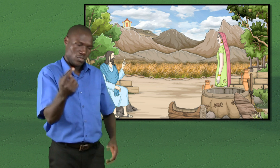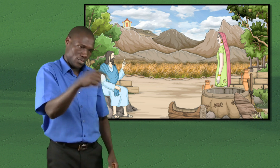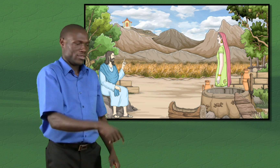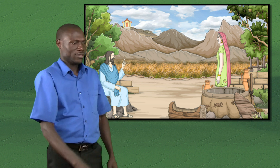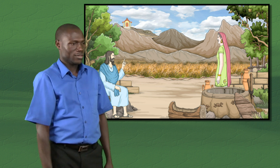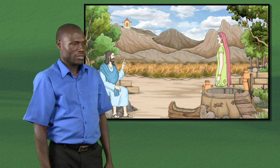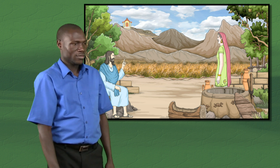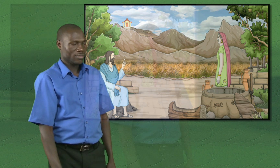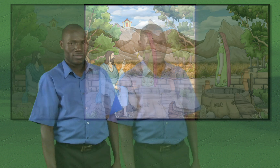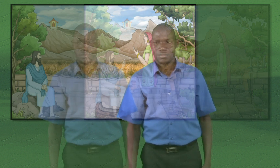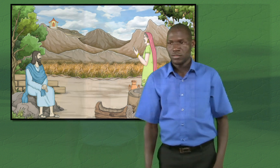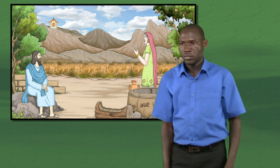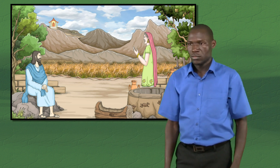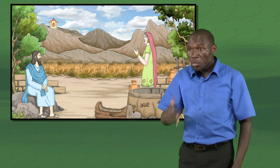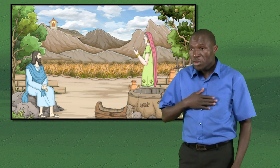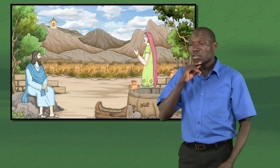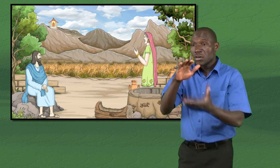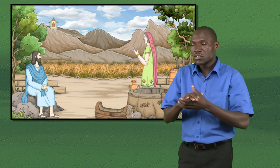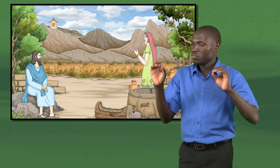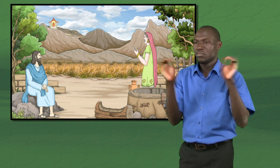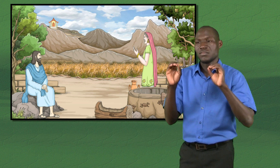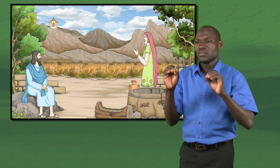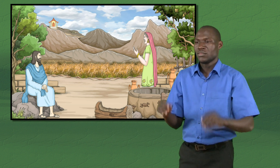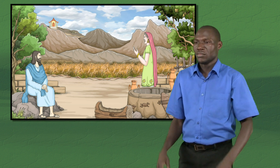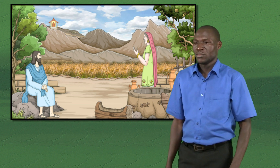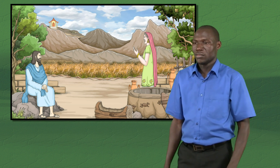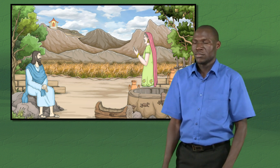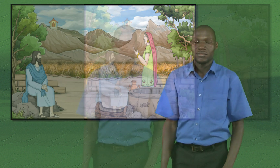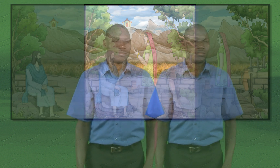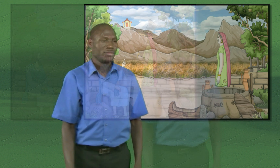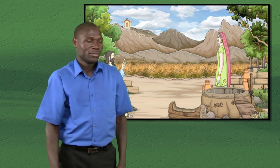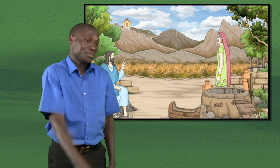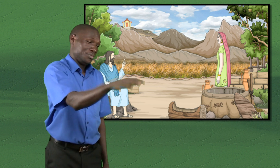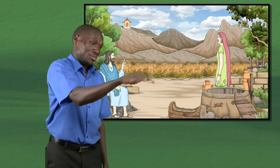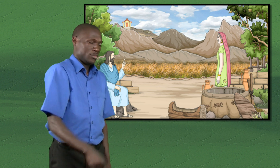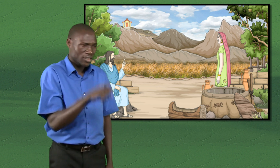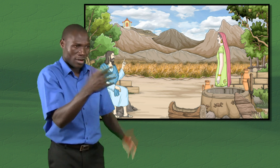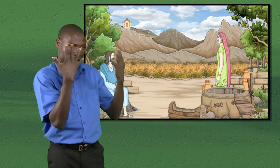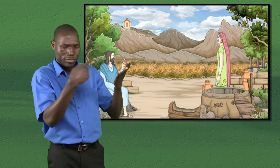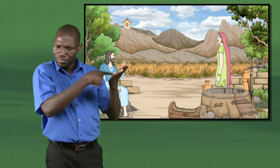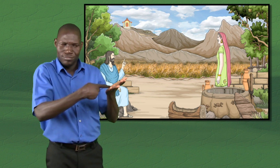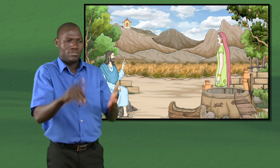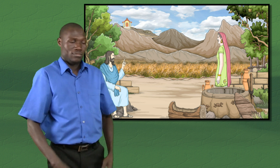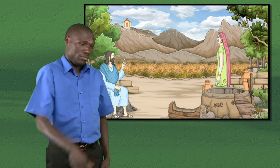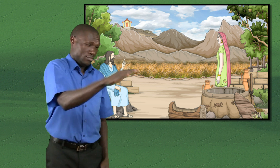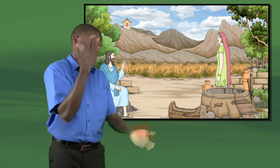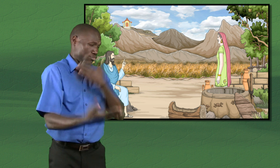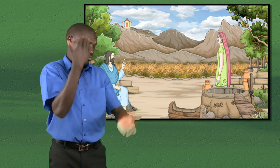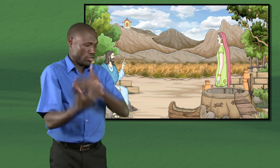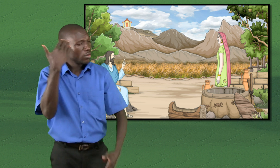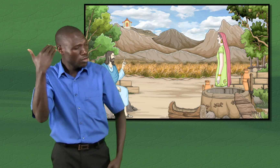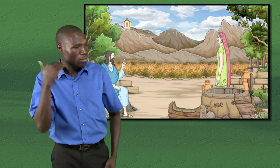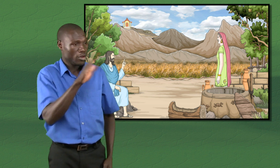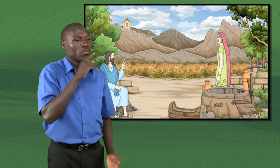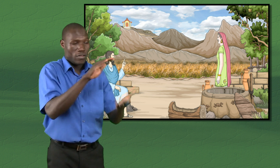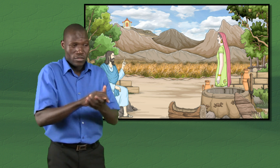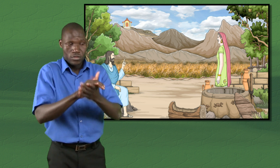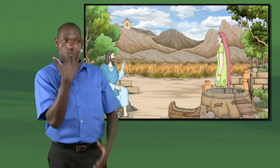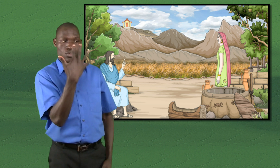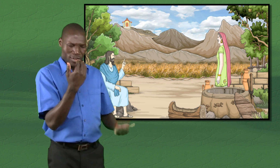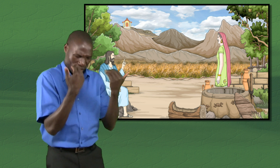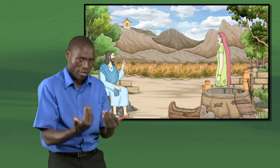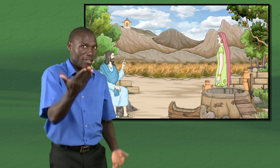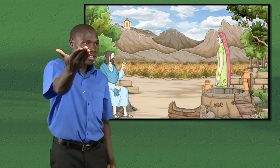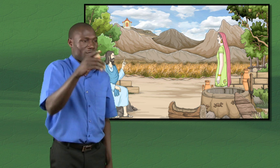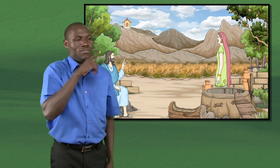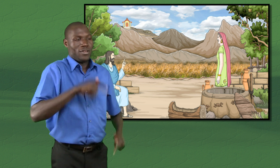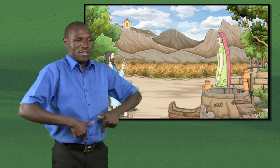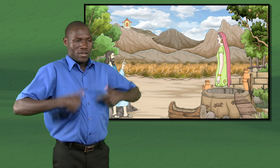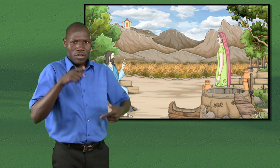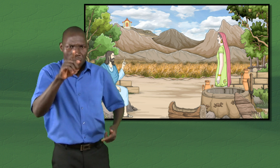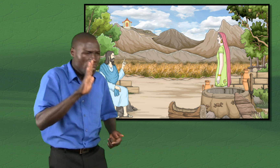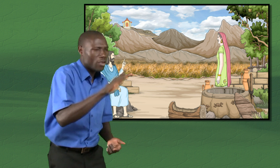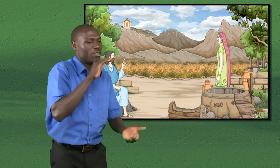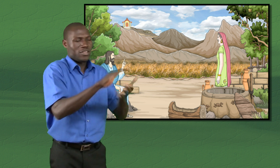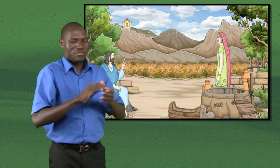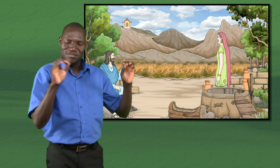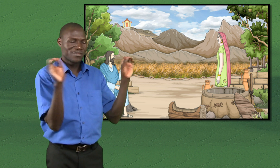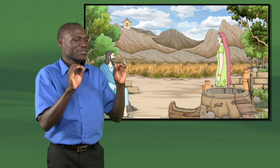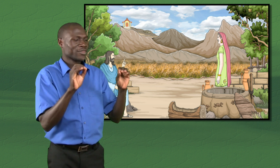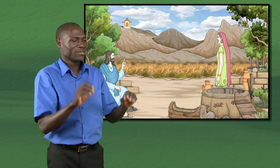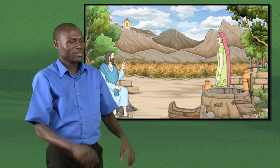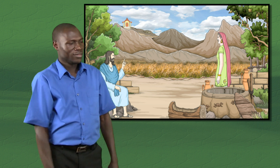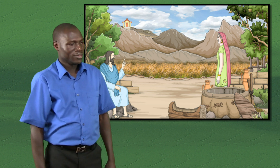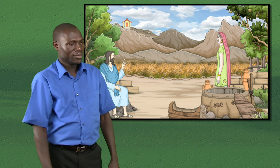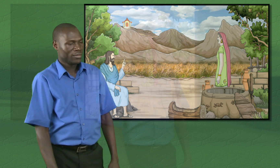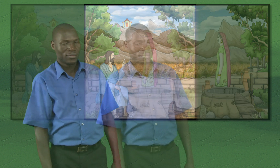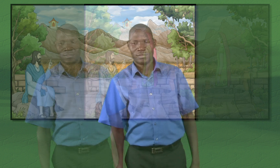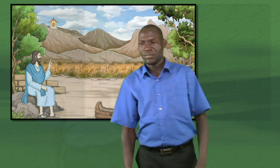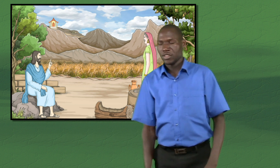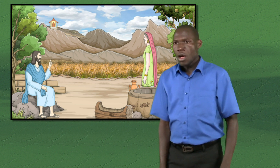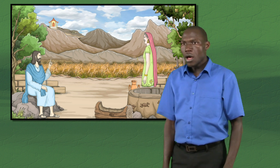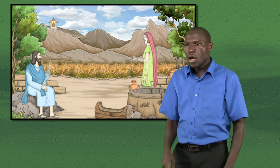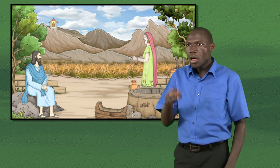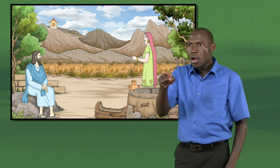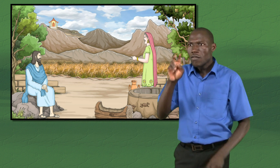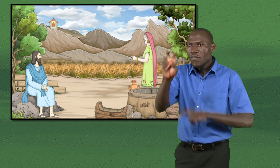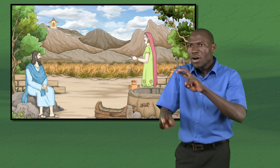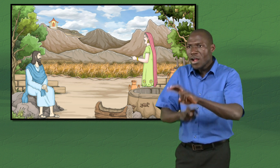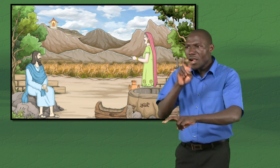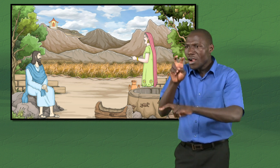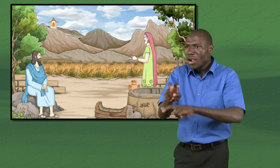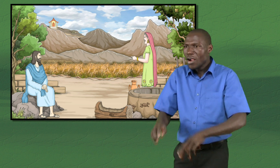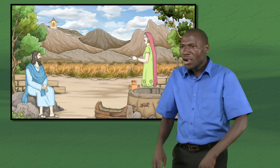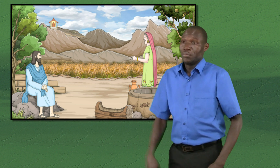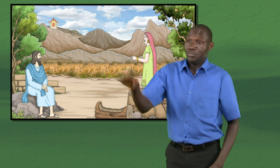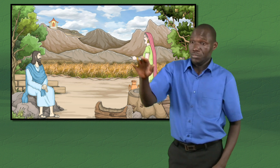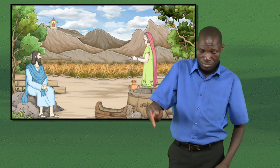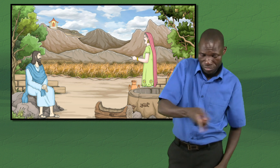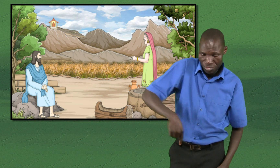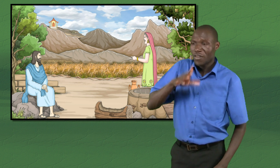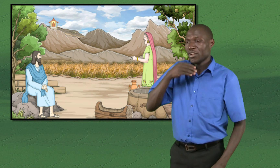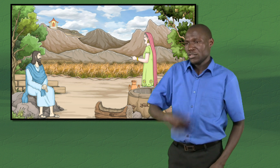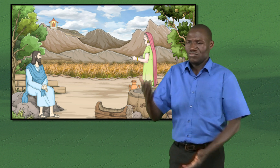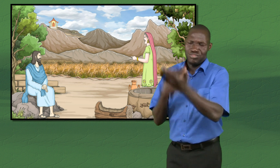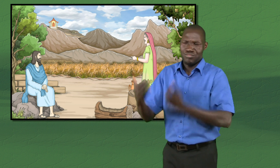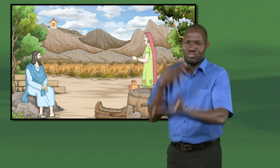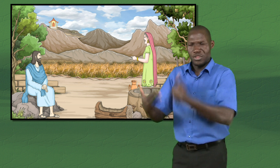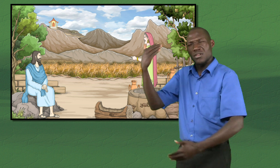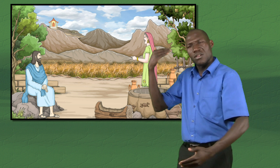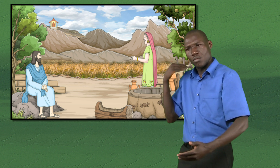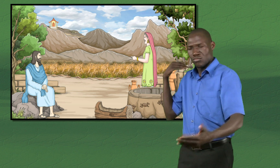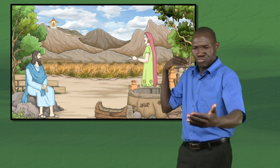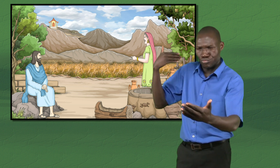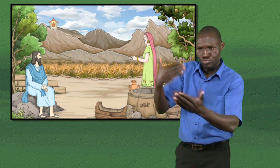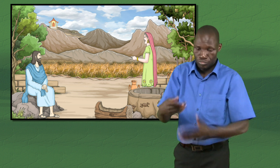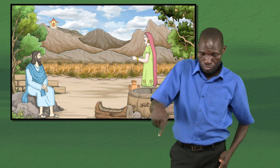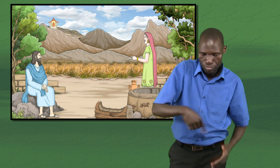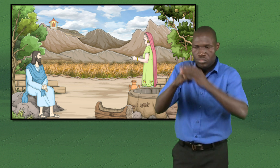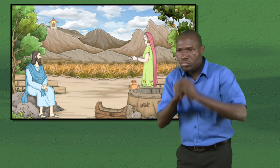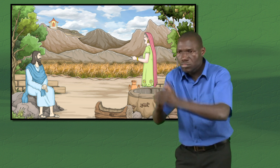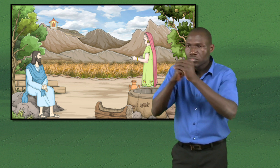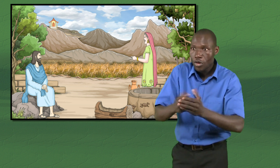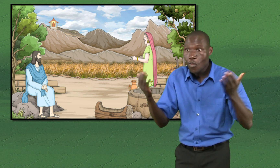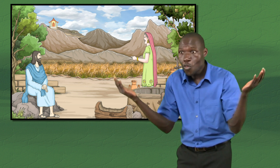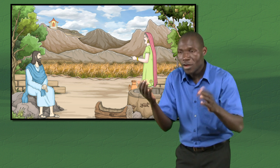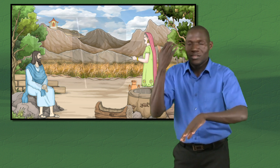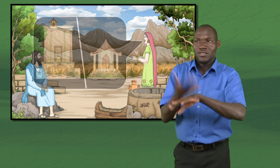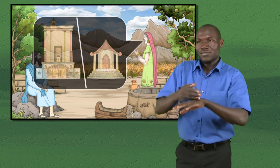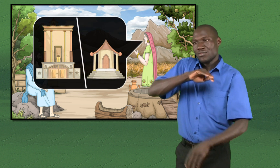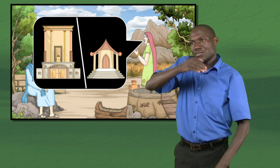Jesus said to her, “You are correct to say that you have no husband. In fact, you have had five husbands, and the man you now have is not your husband. You have spoken truthfully.” “Sir,” the woman said, “I see that You are a prophet.